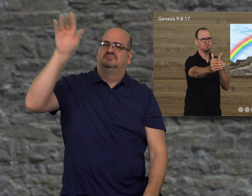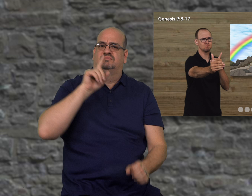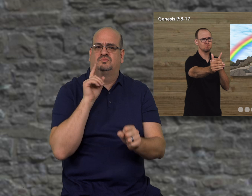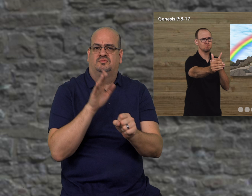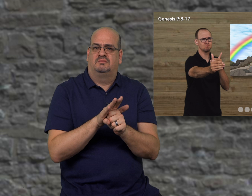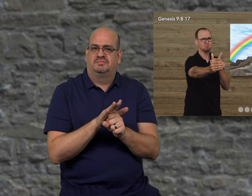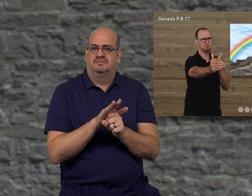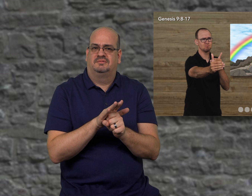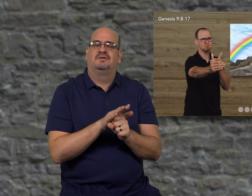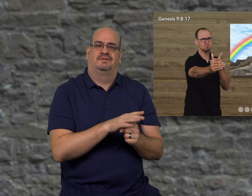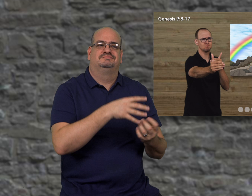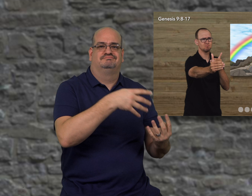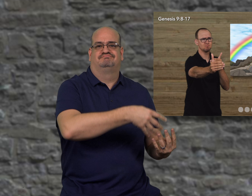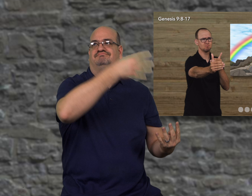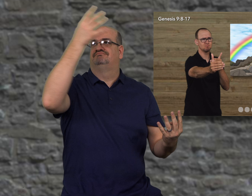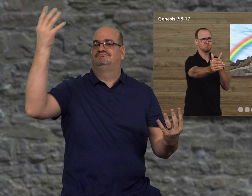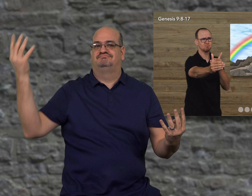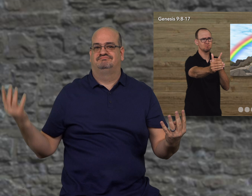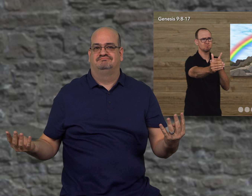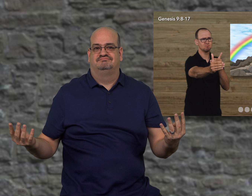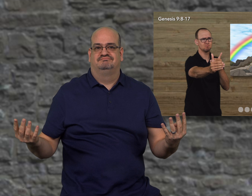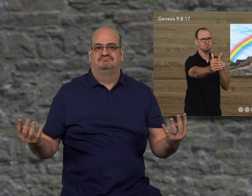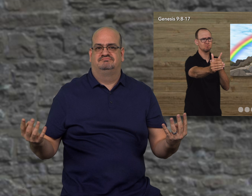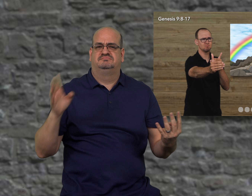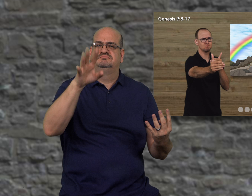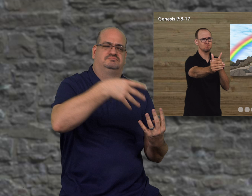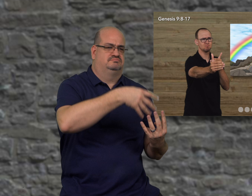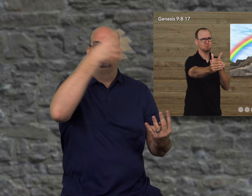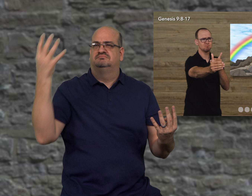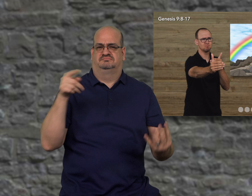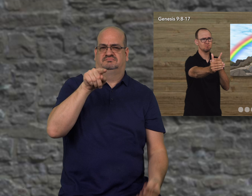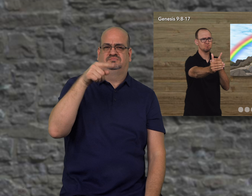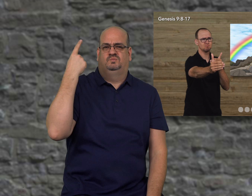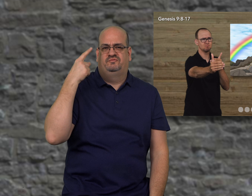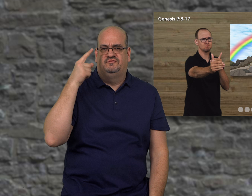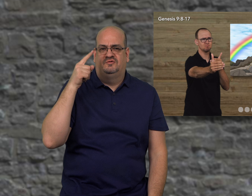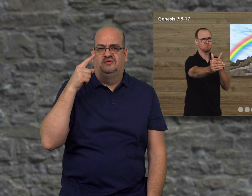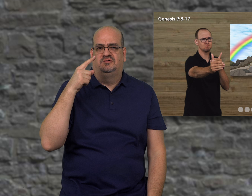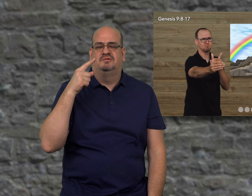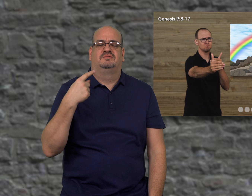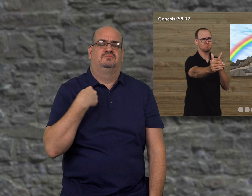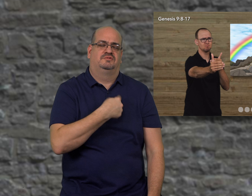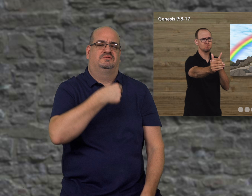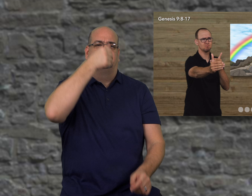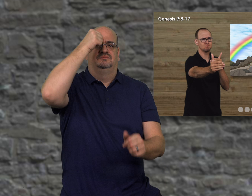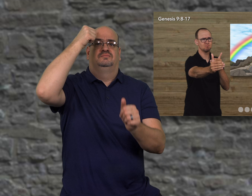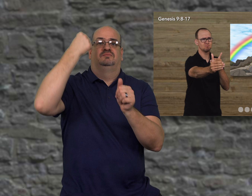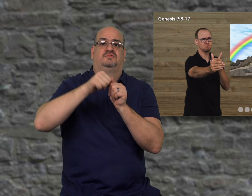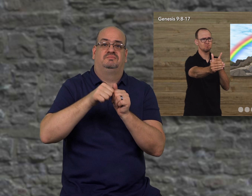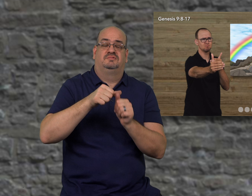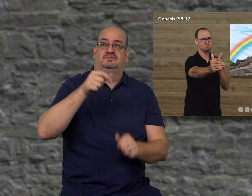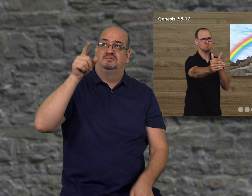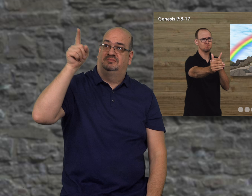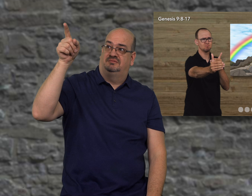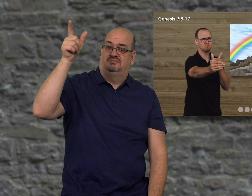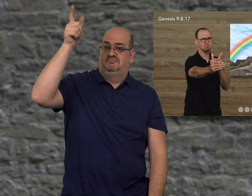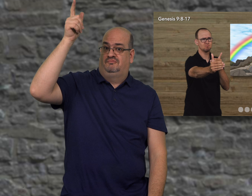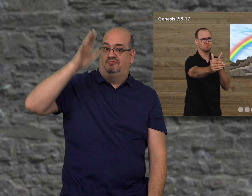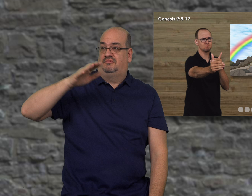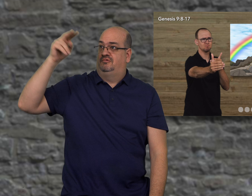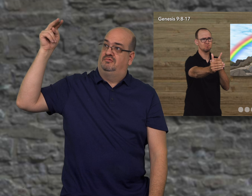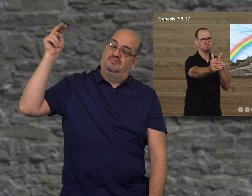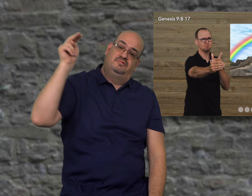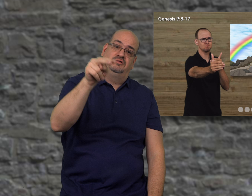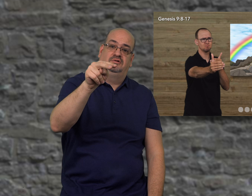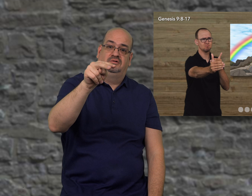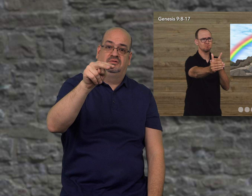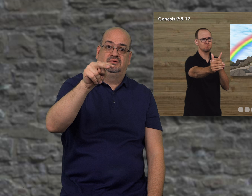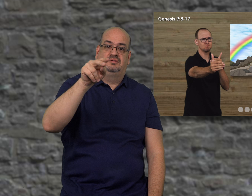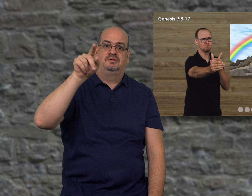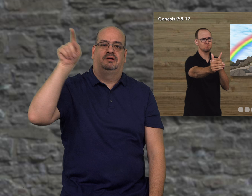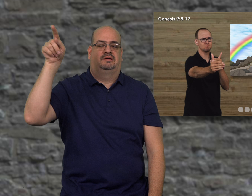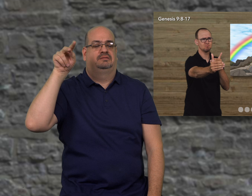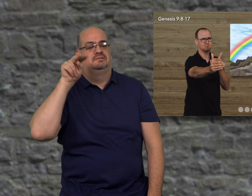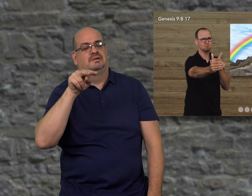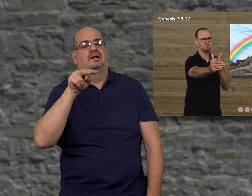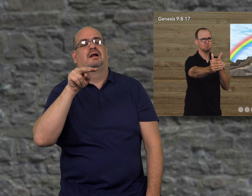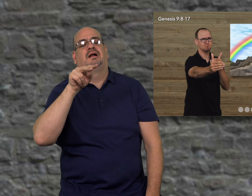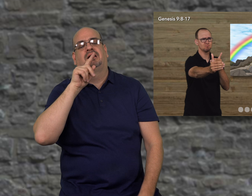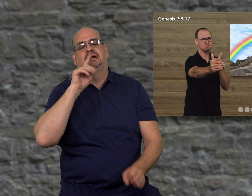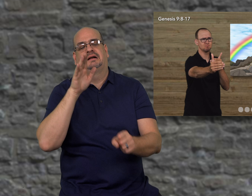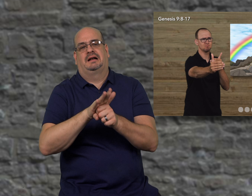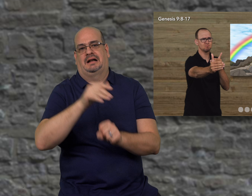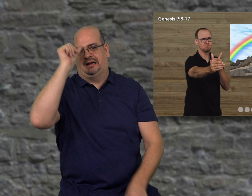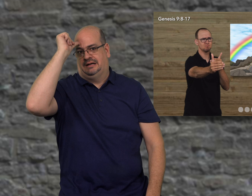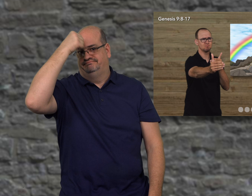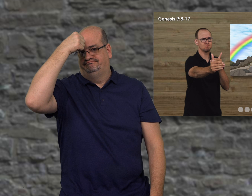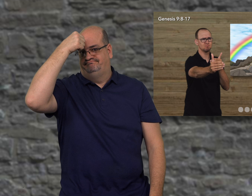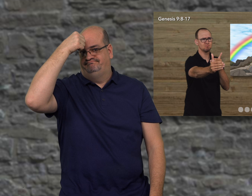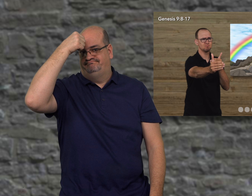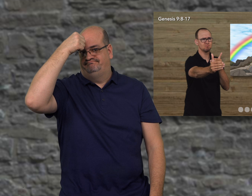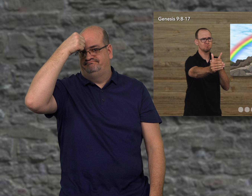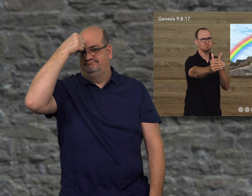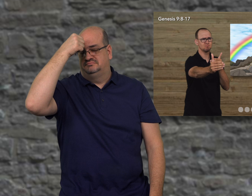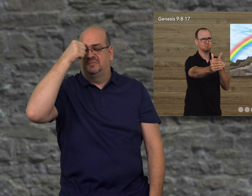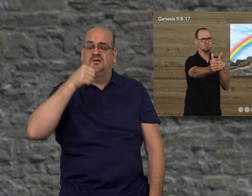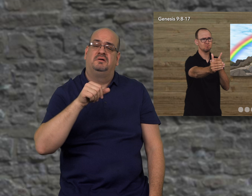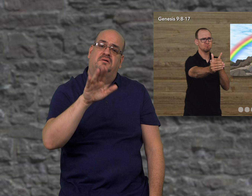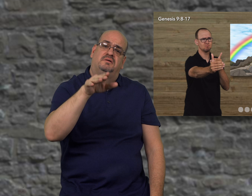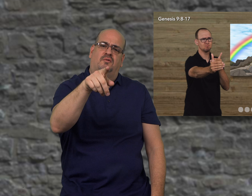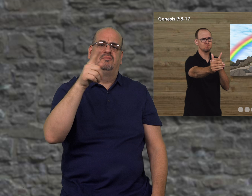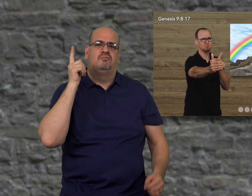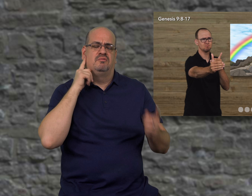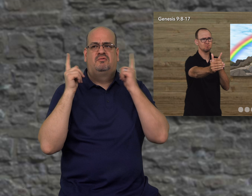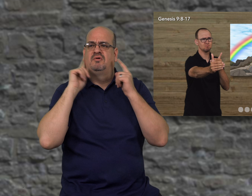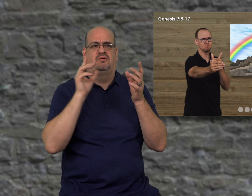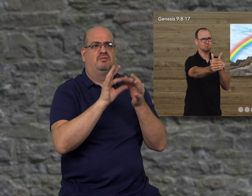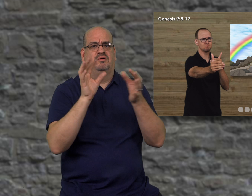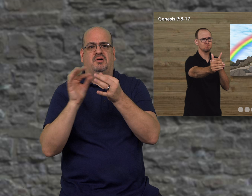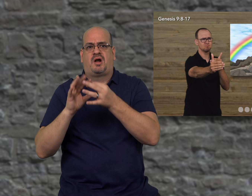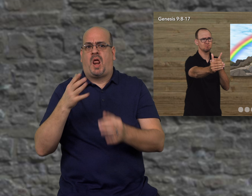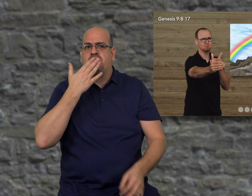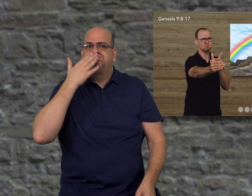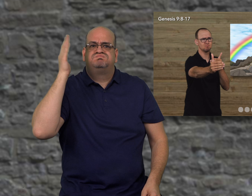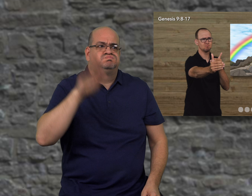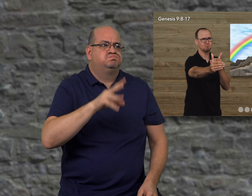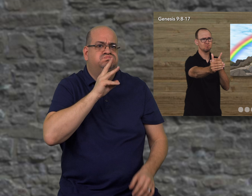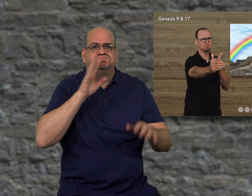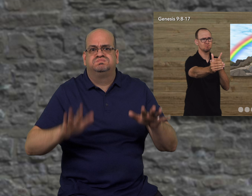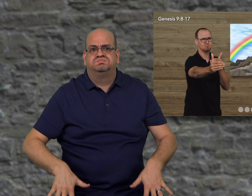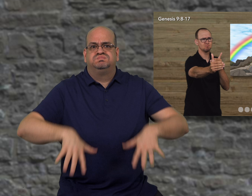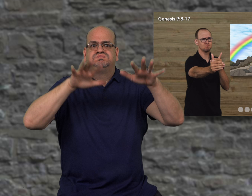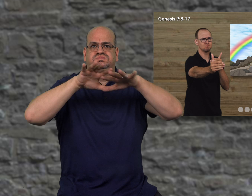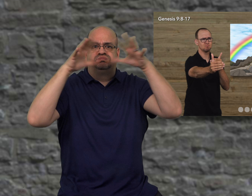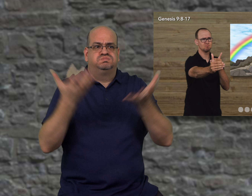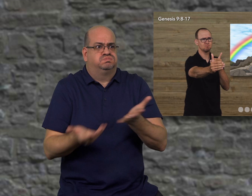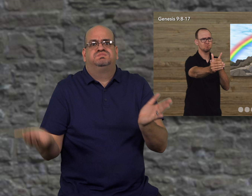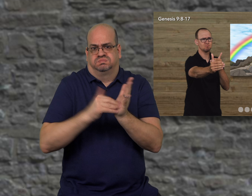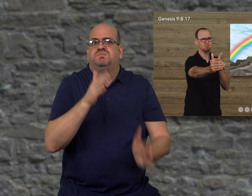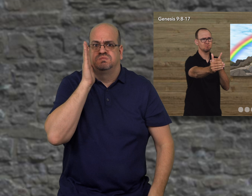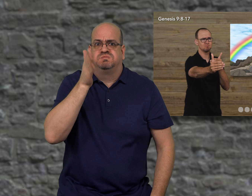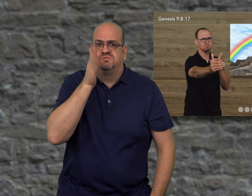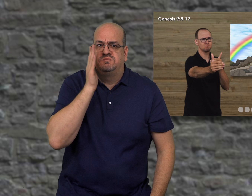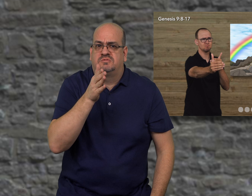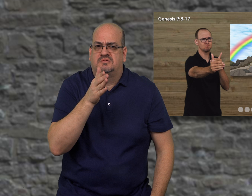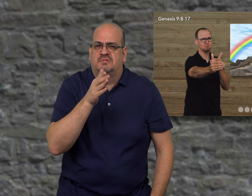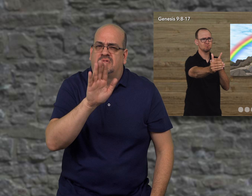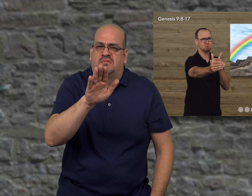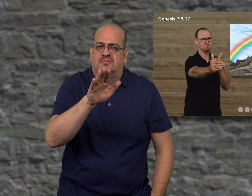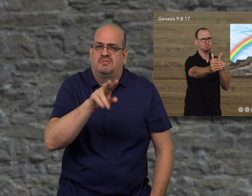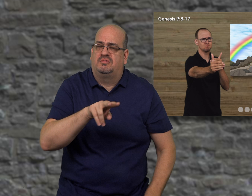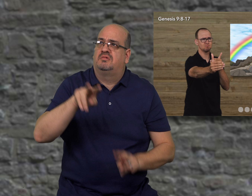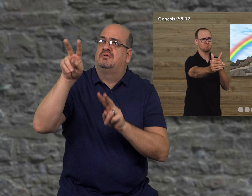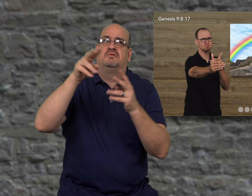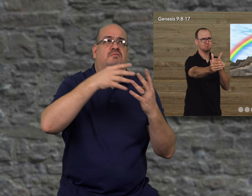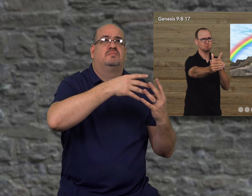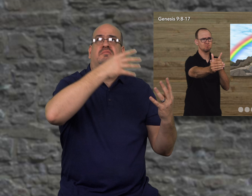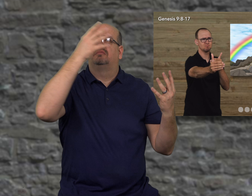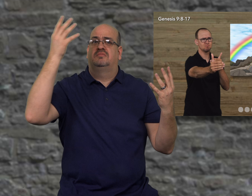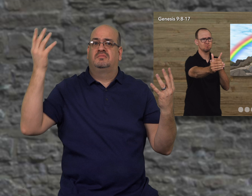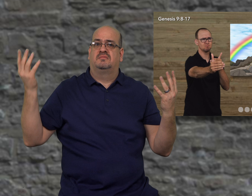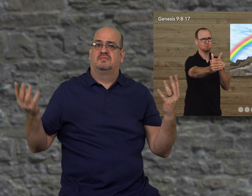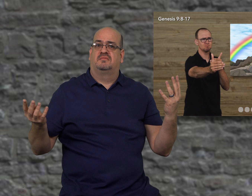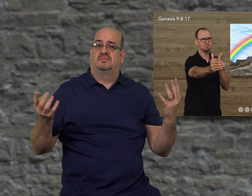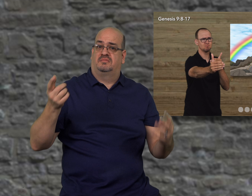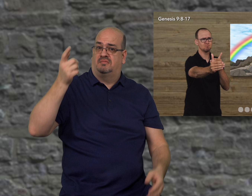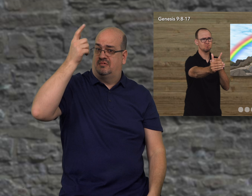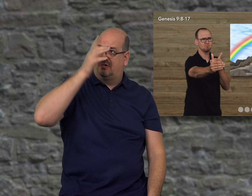And whenever the rainbow appears in the clouds, I will see it and remember the everlasting covenant between God and every living creature of every kind that is on the earth.”